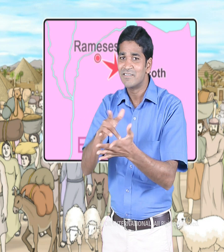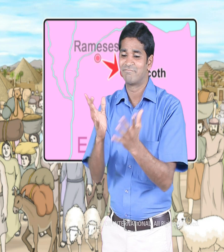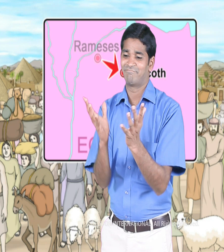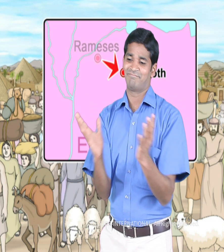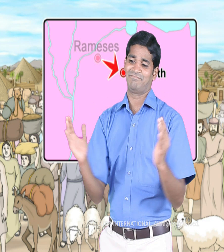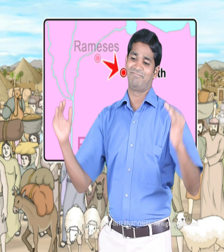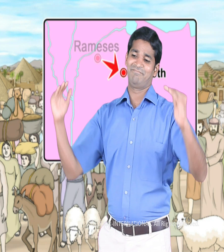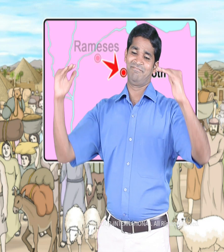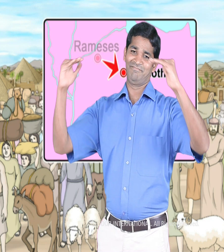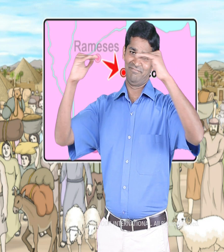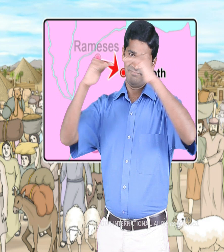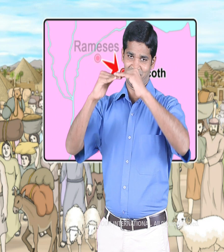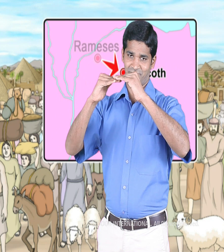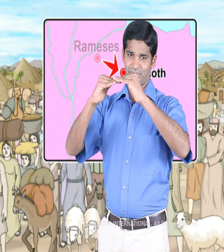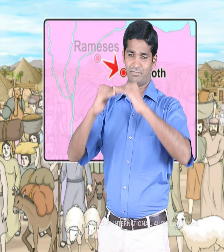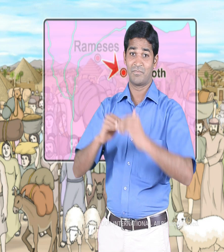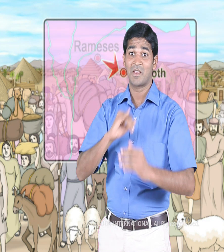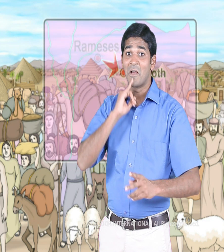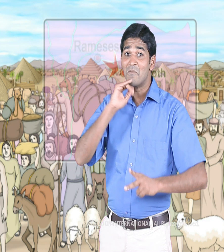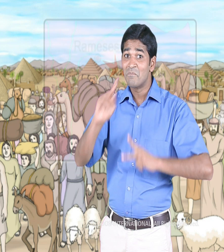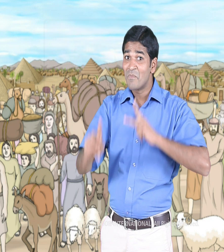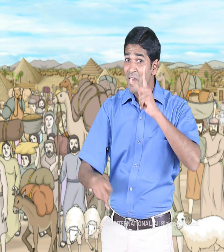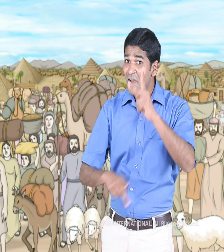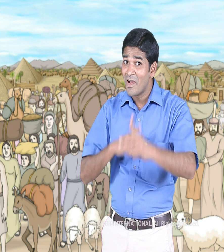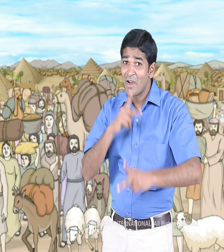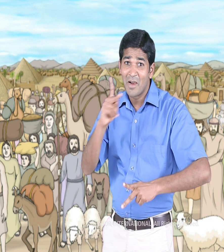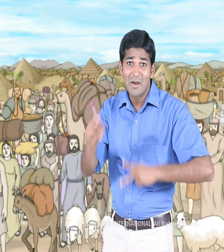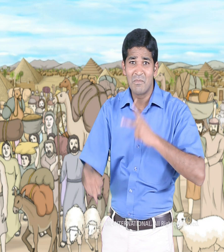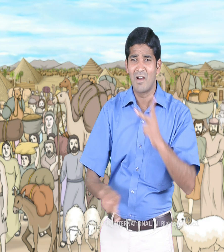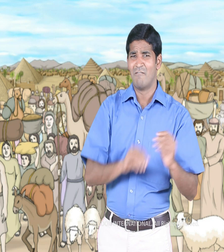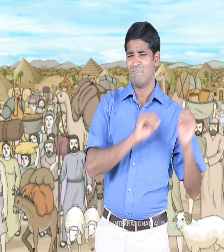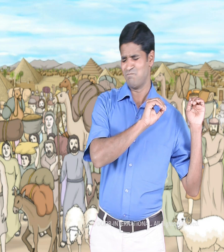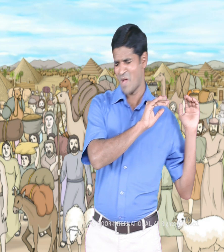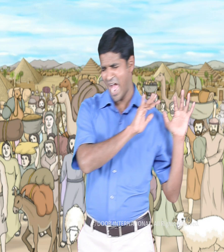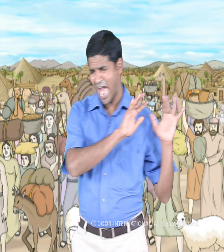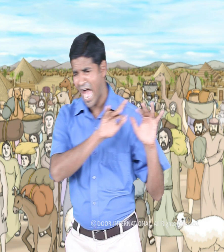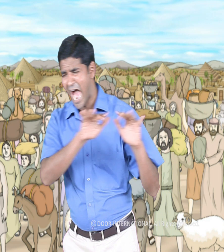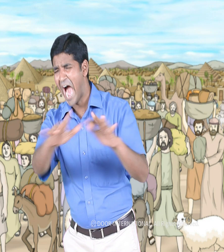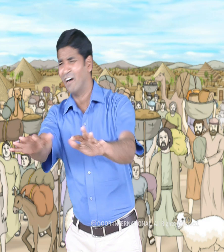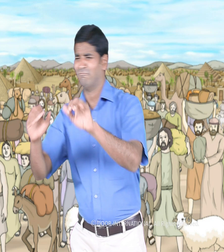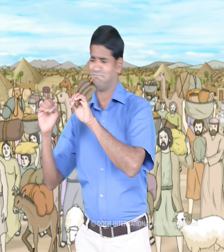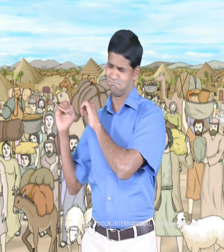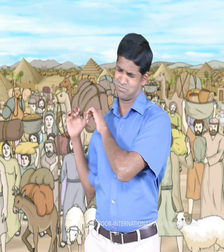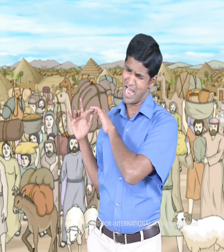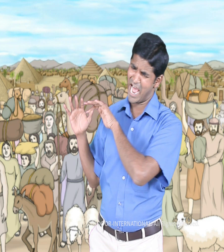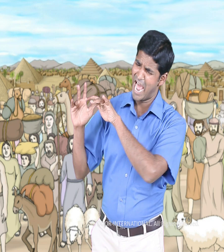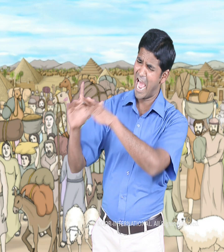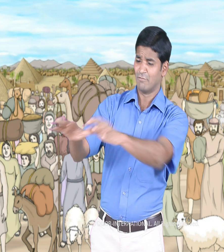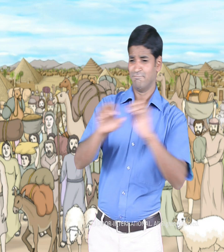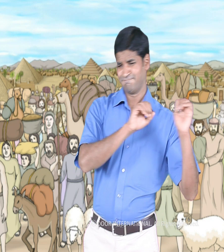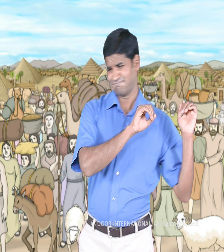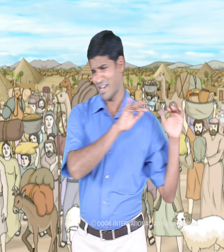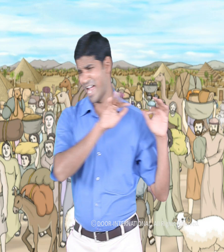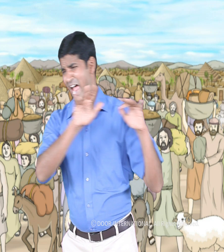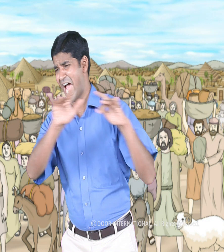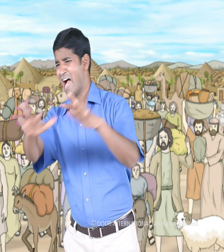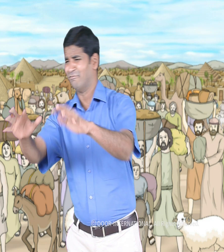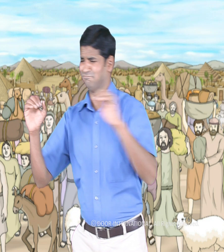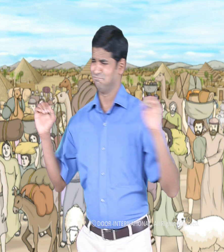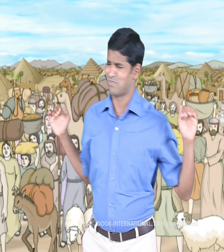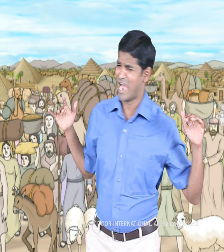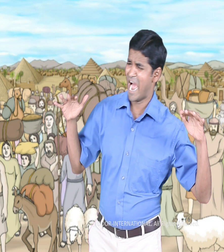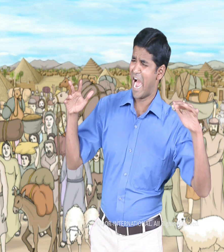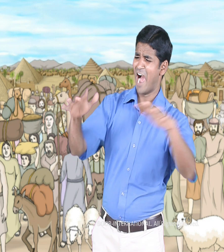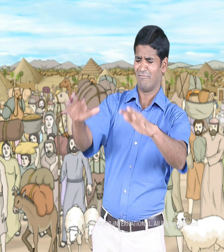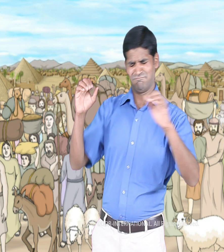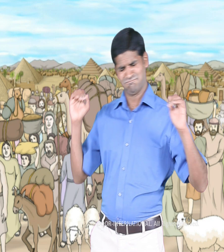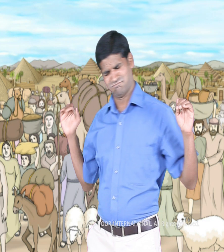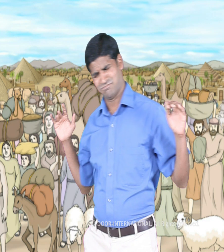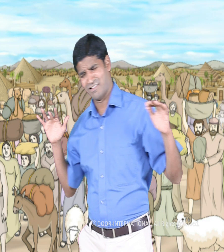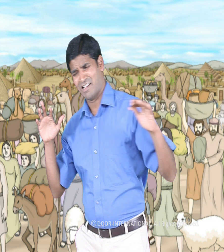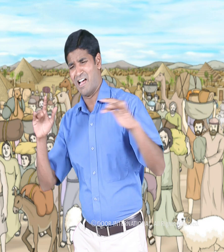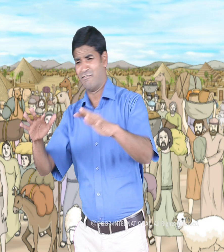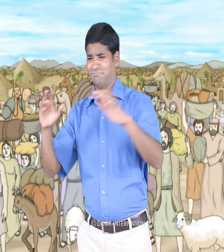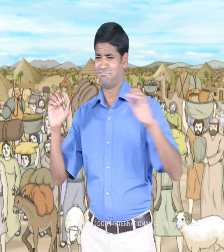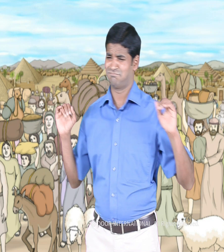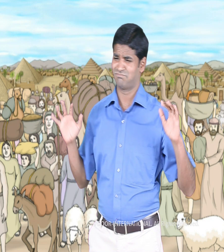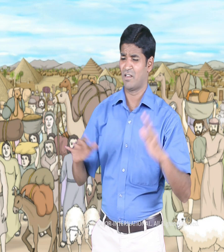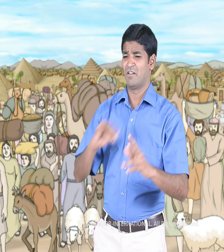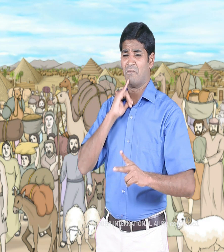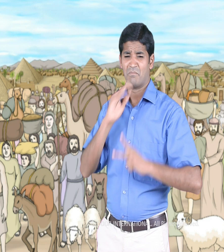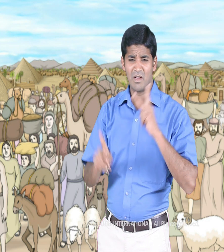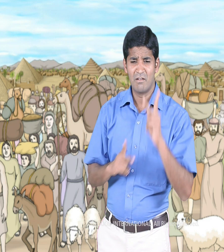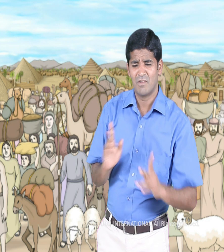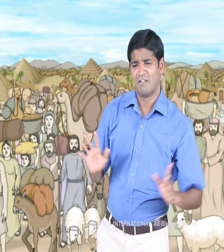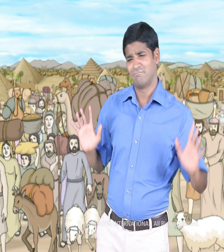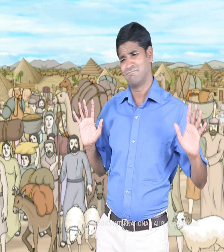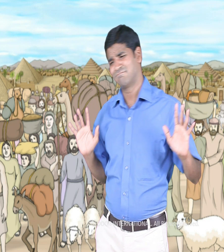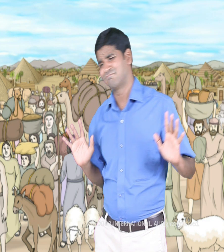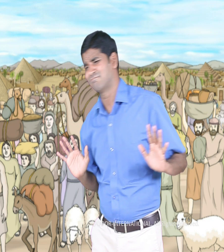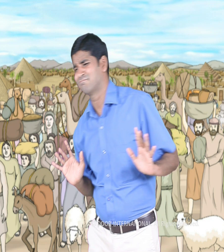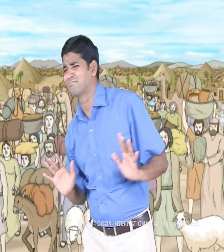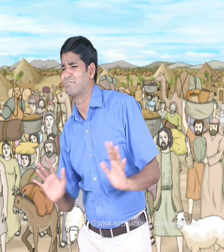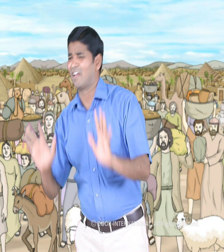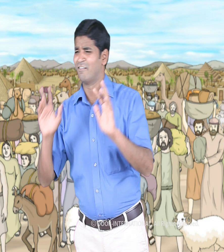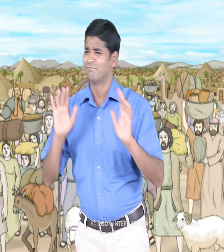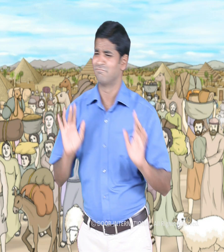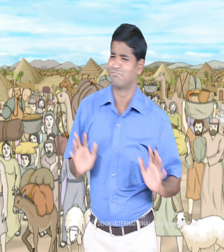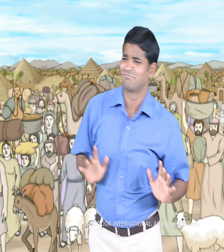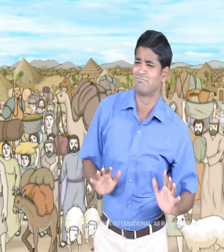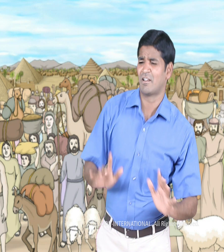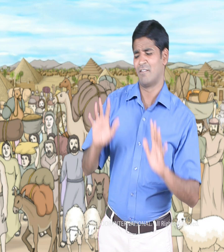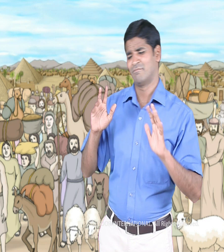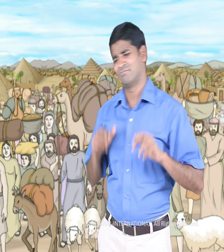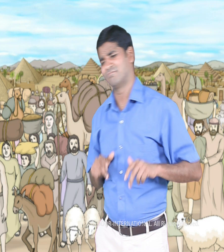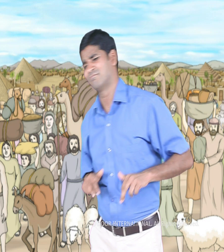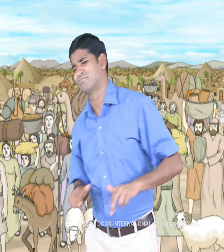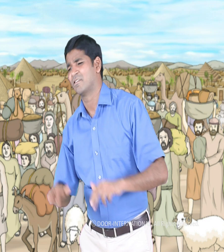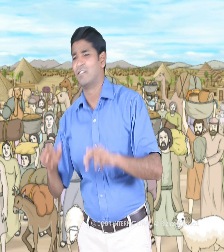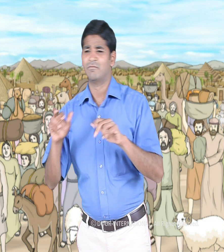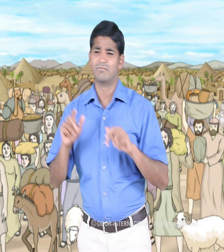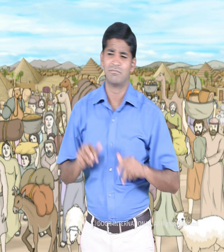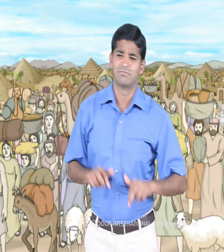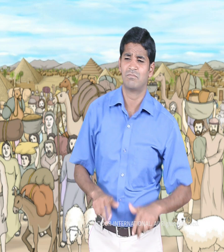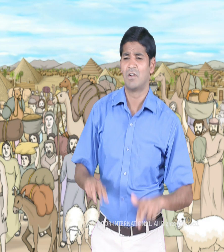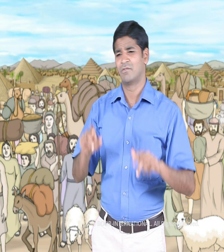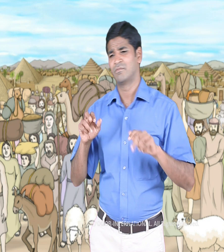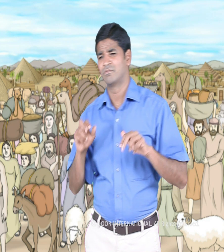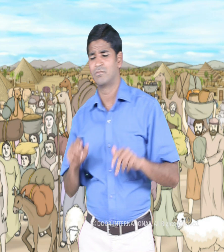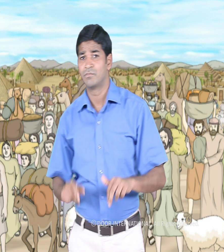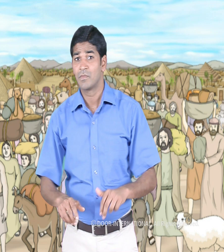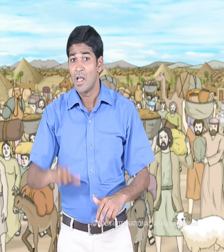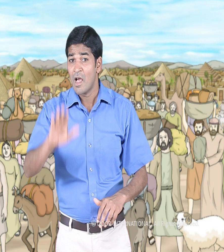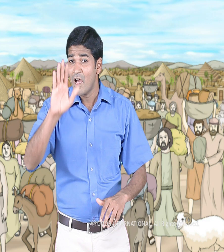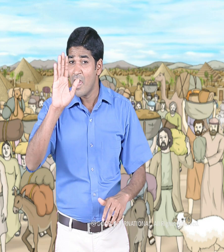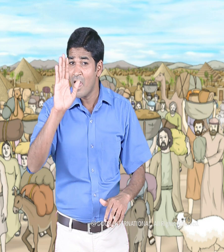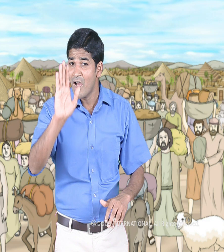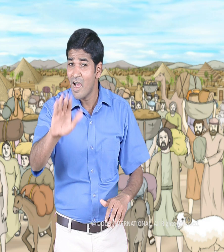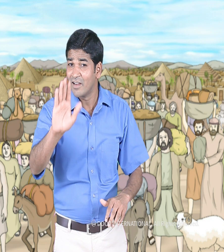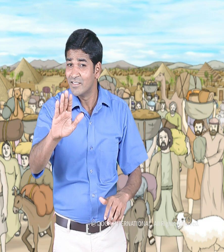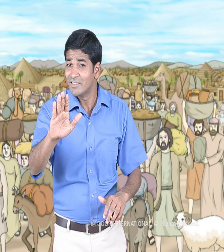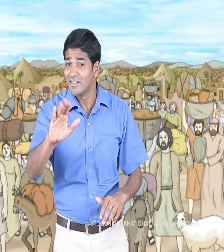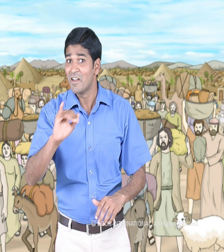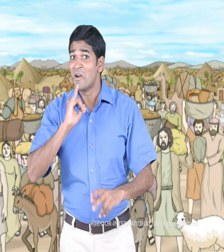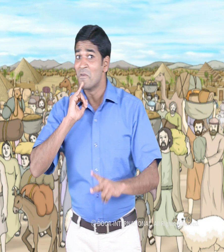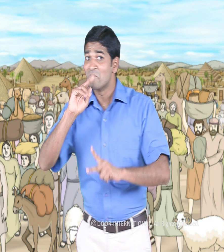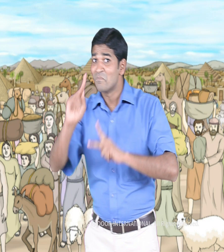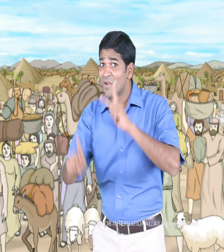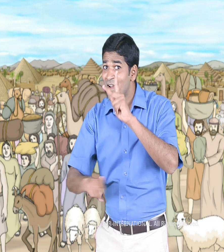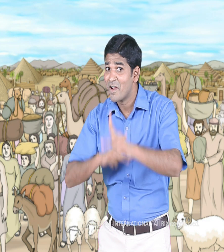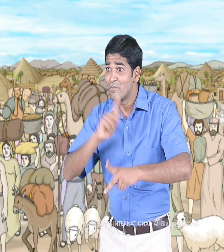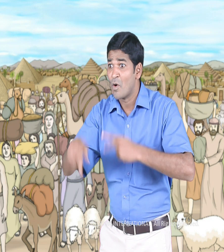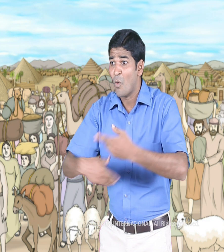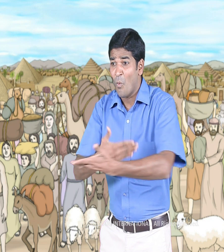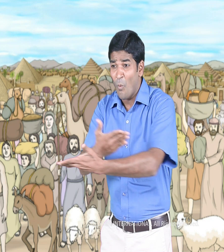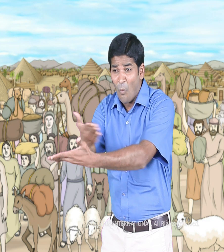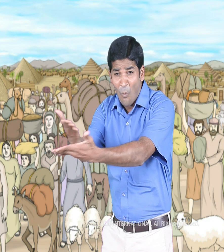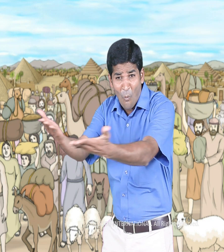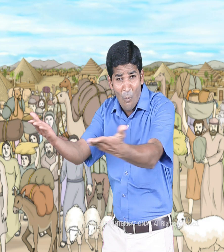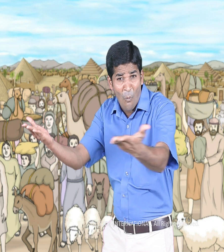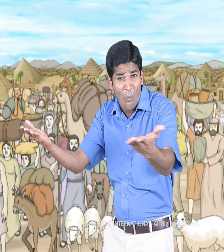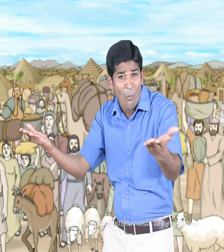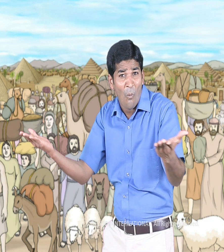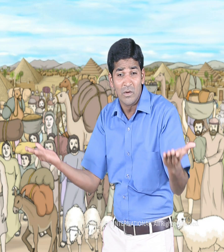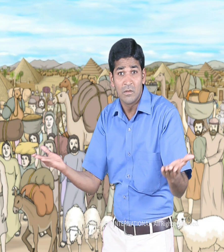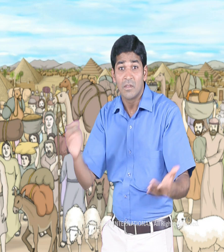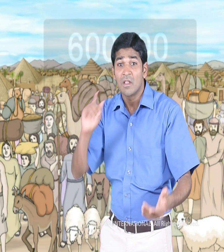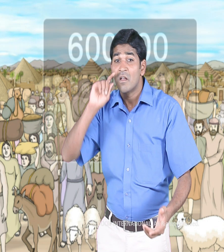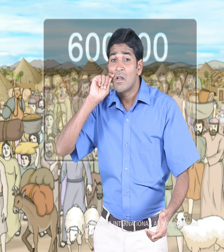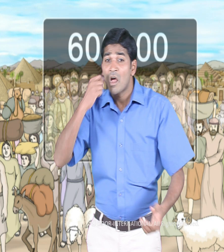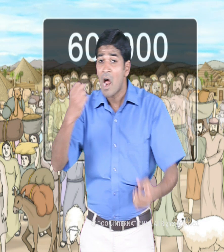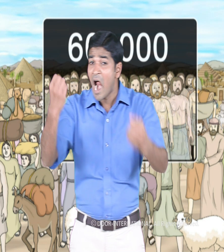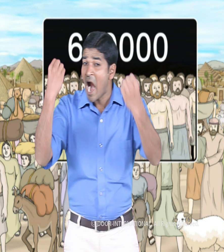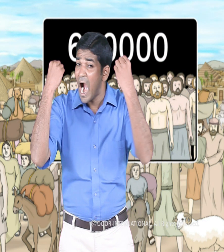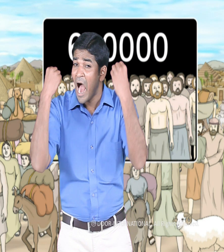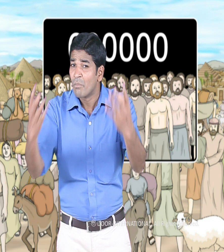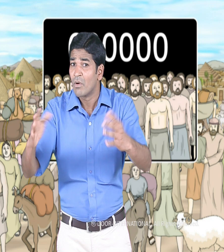And a mixed multitude also went up with them, along with great droves of livestock, both flocks and herds.